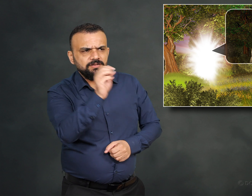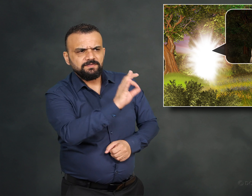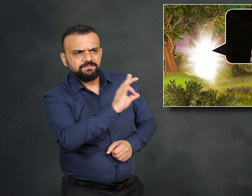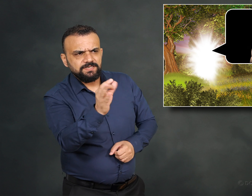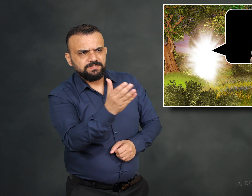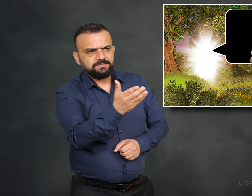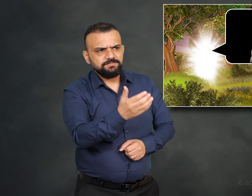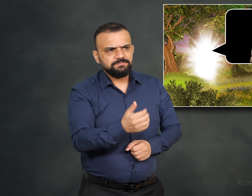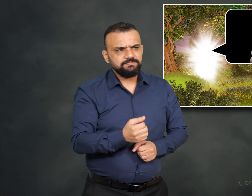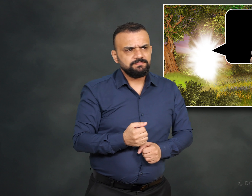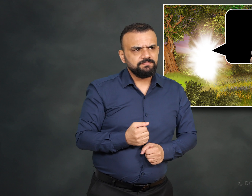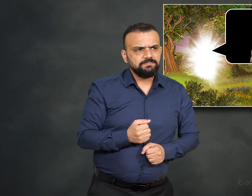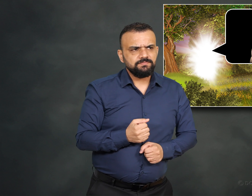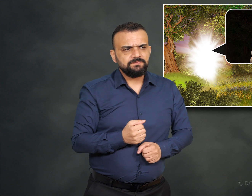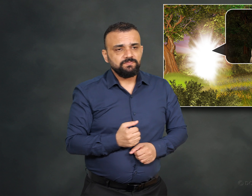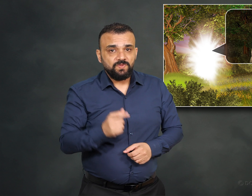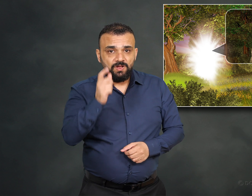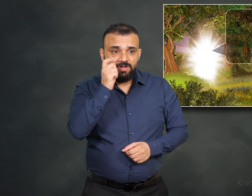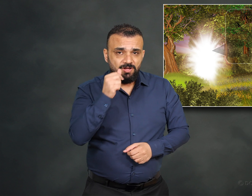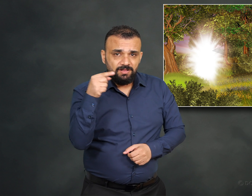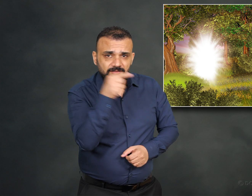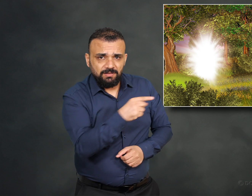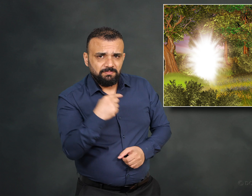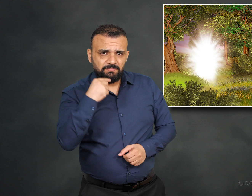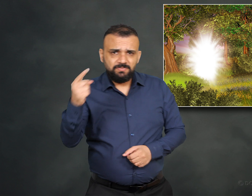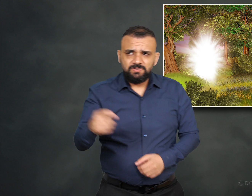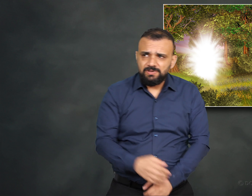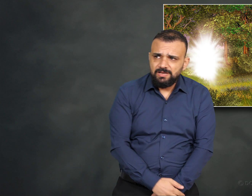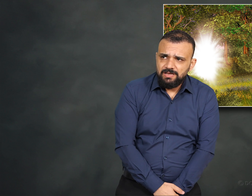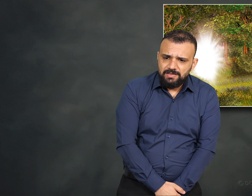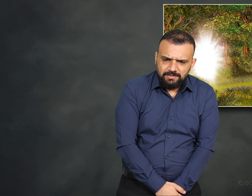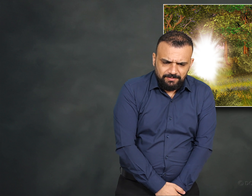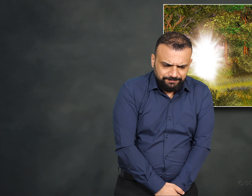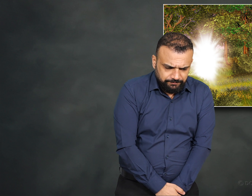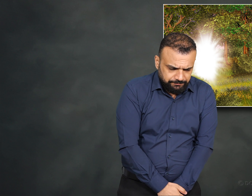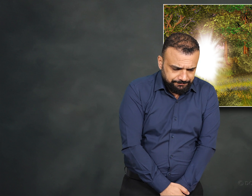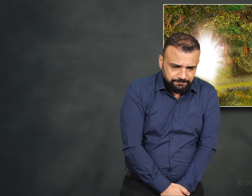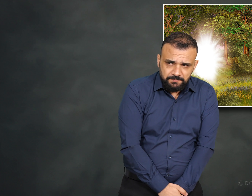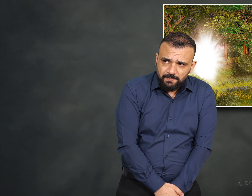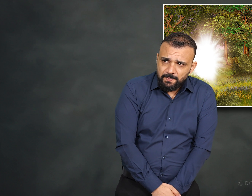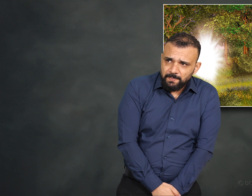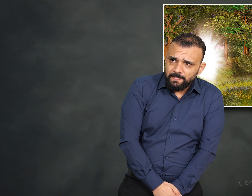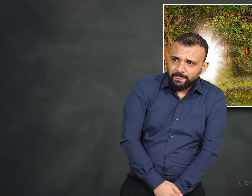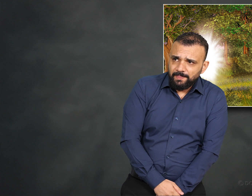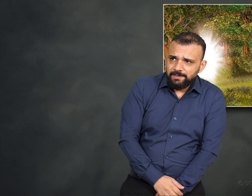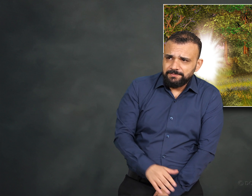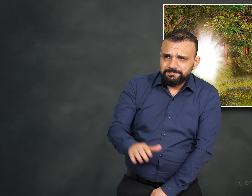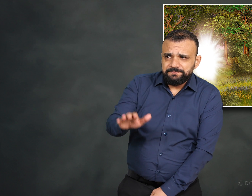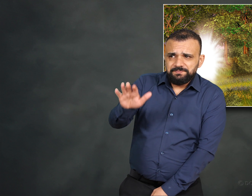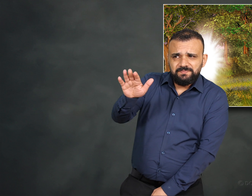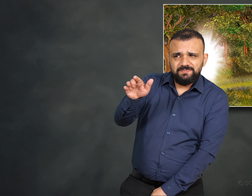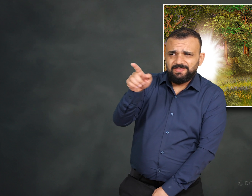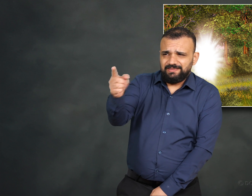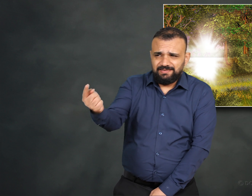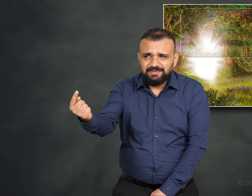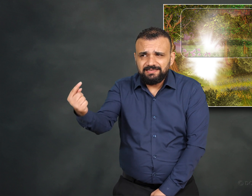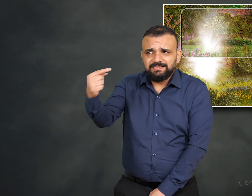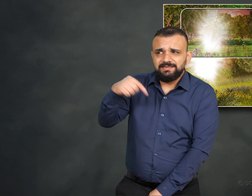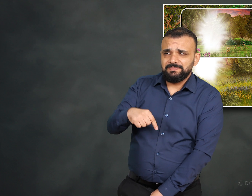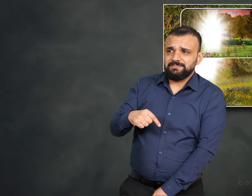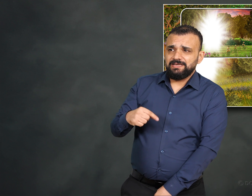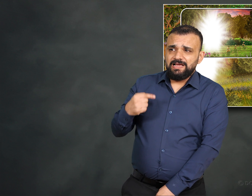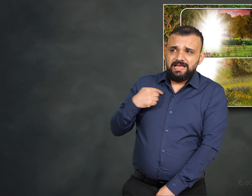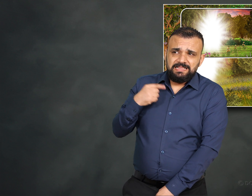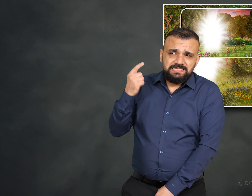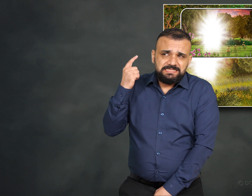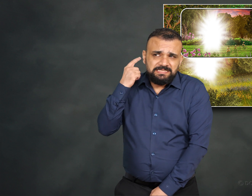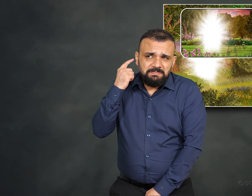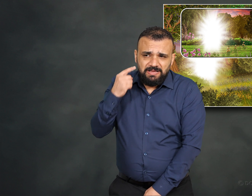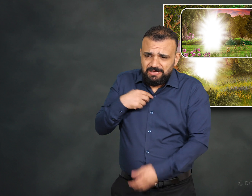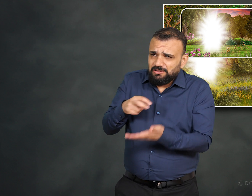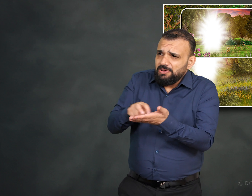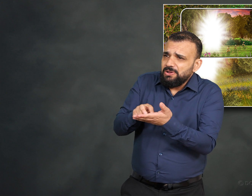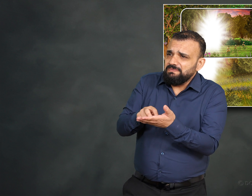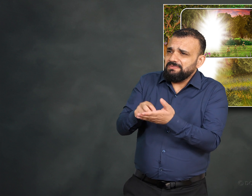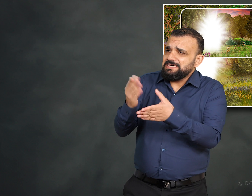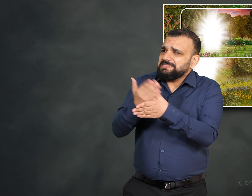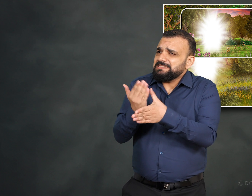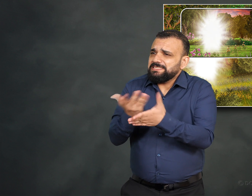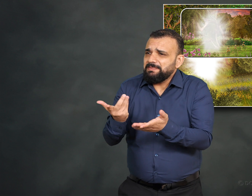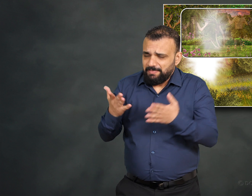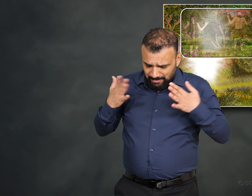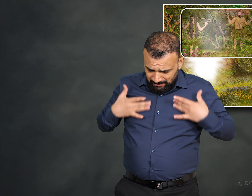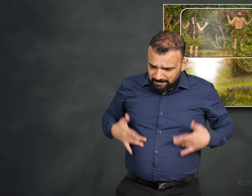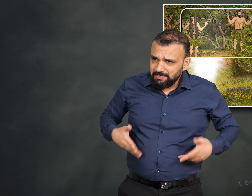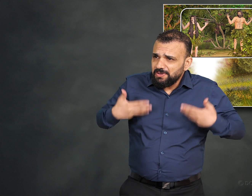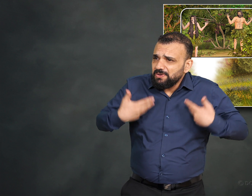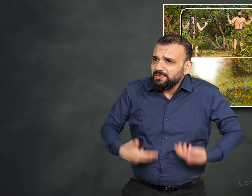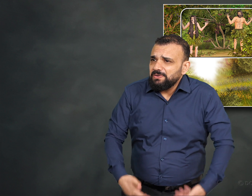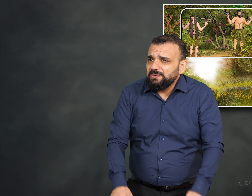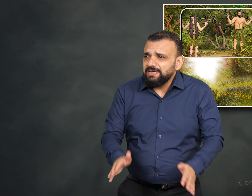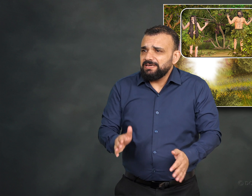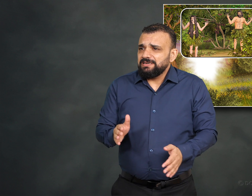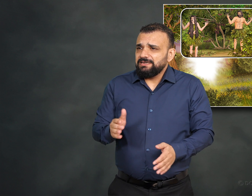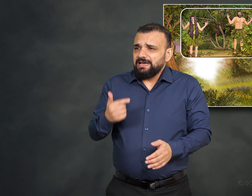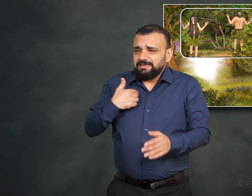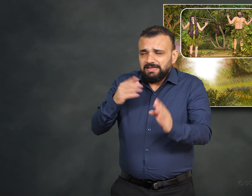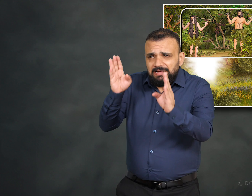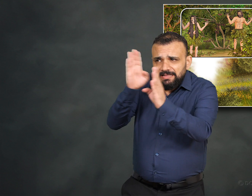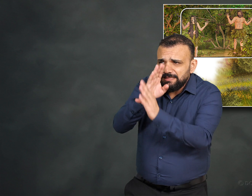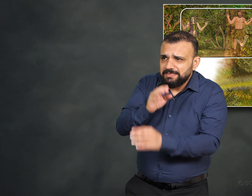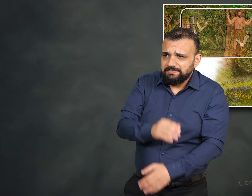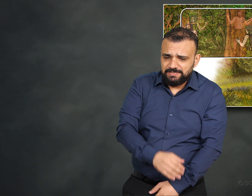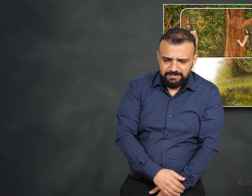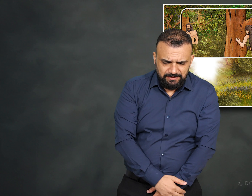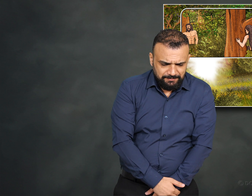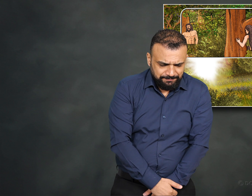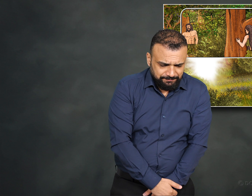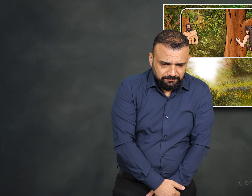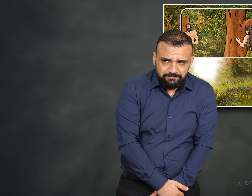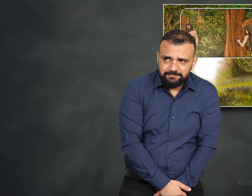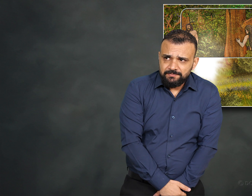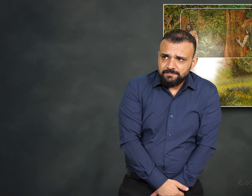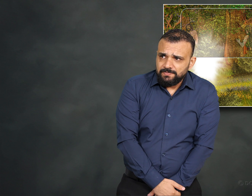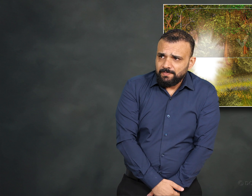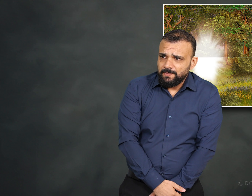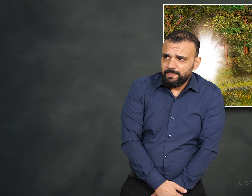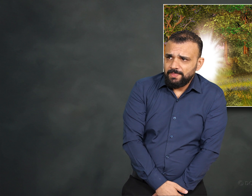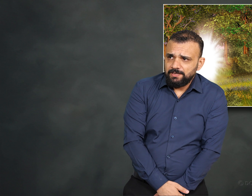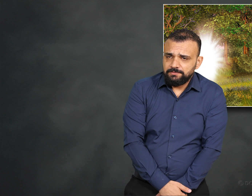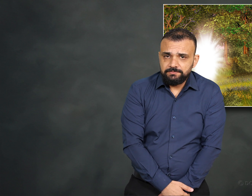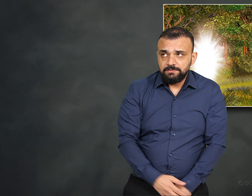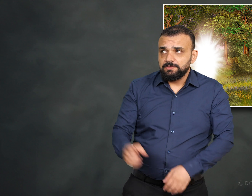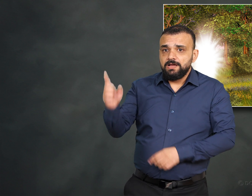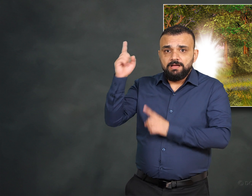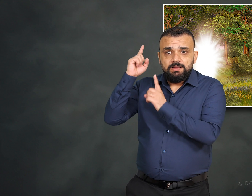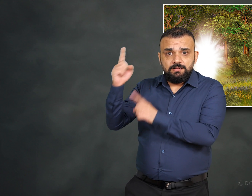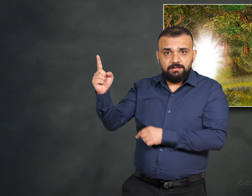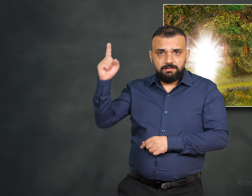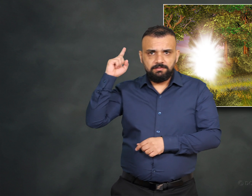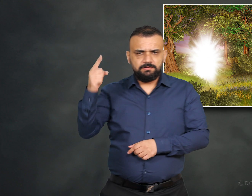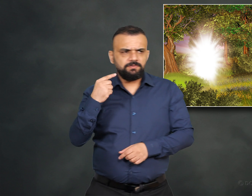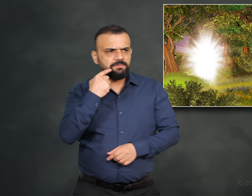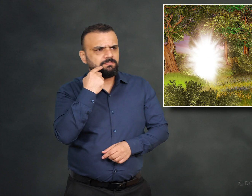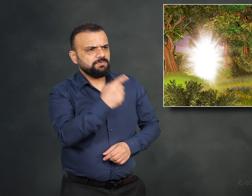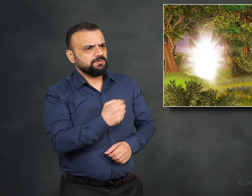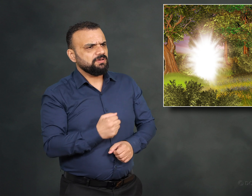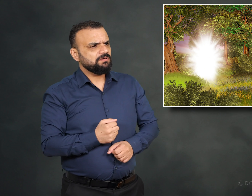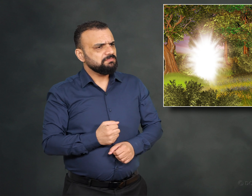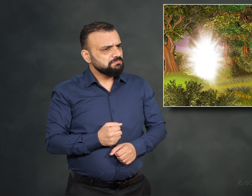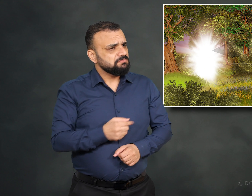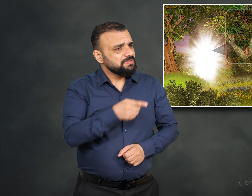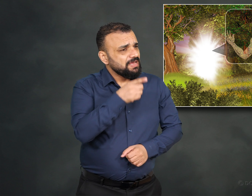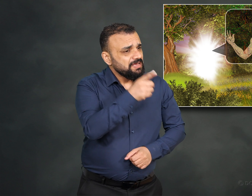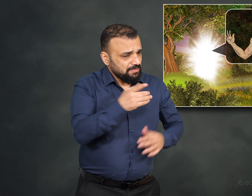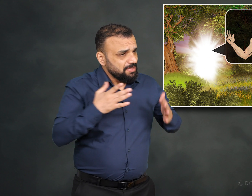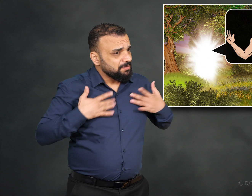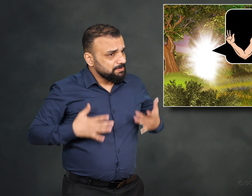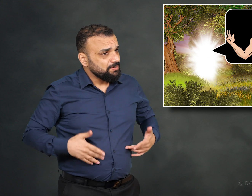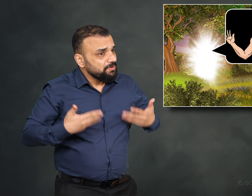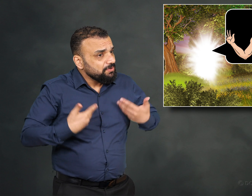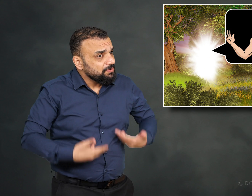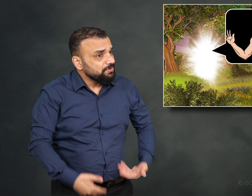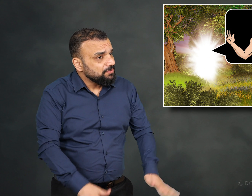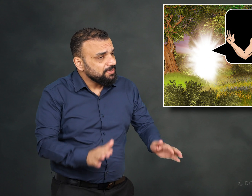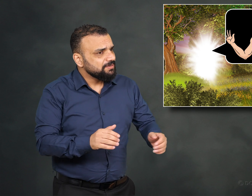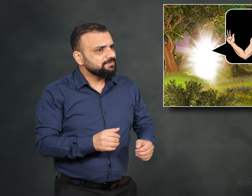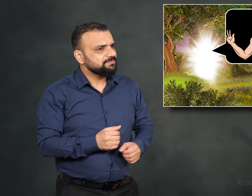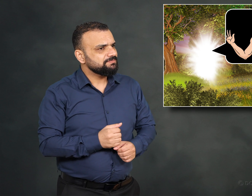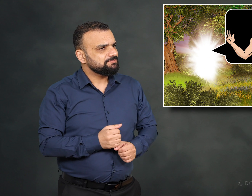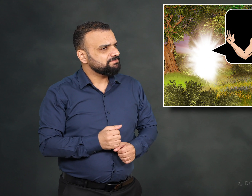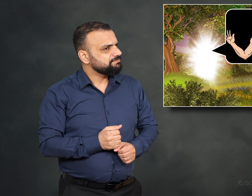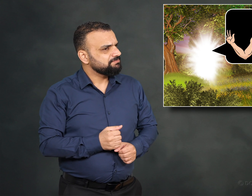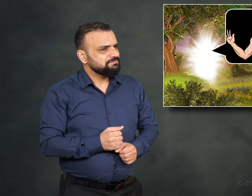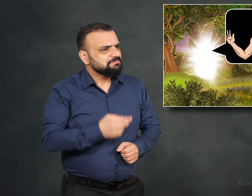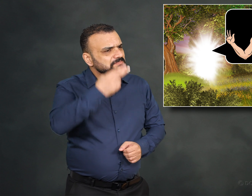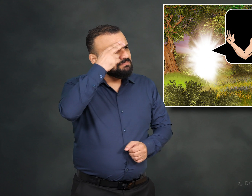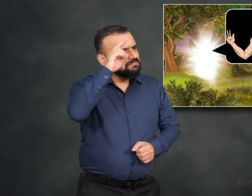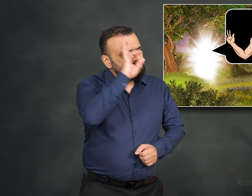“I heard Your voice in the garden,” he replied, “and I was afraid because I was naked;